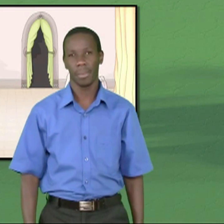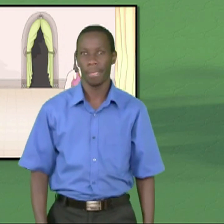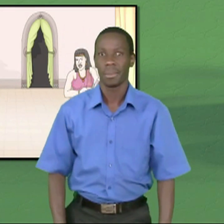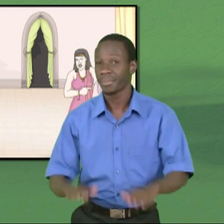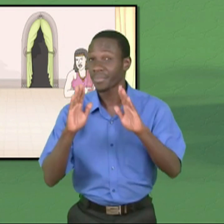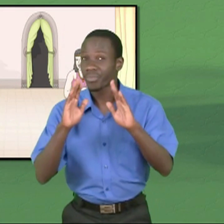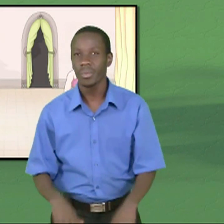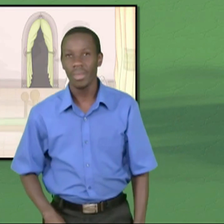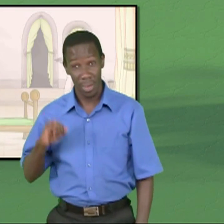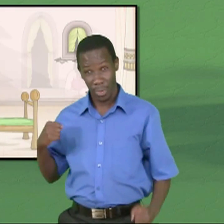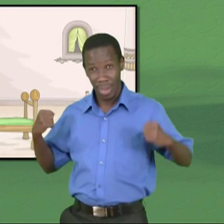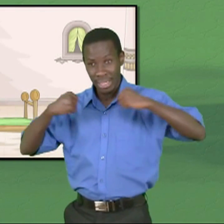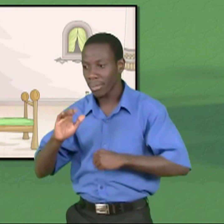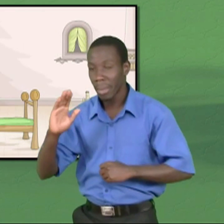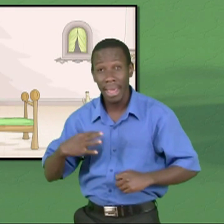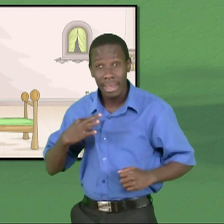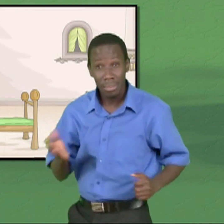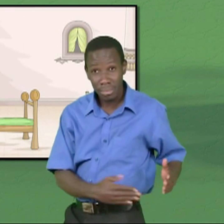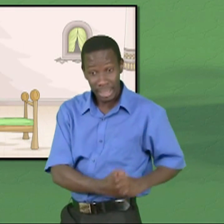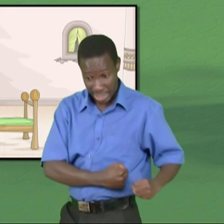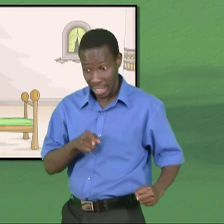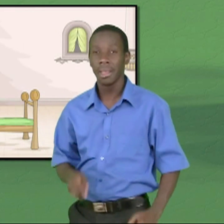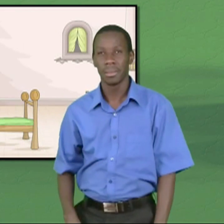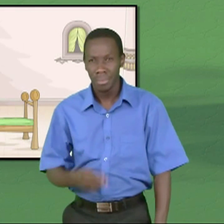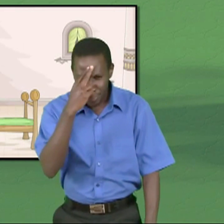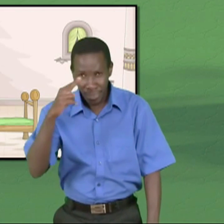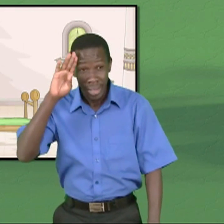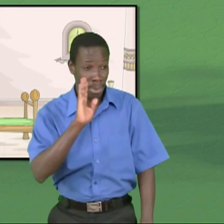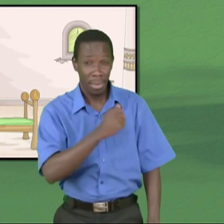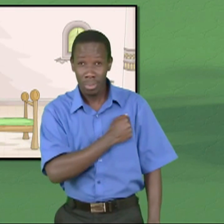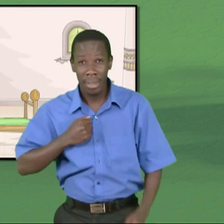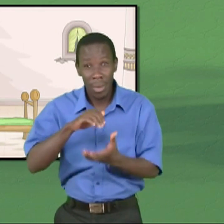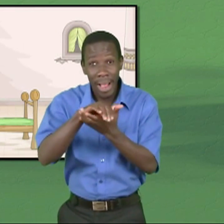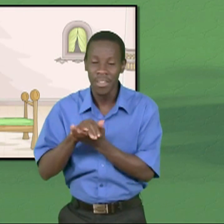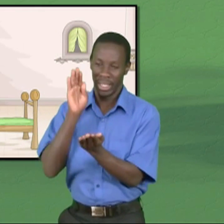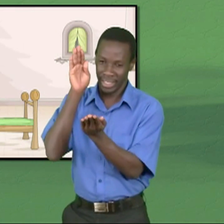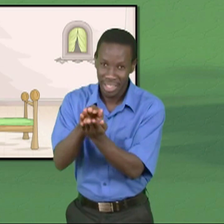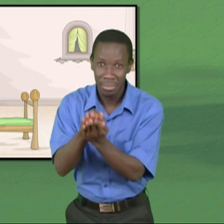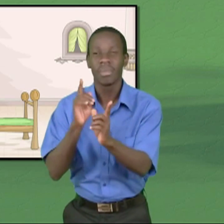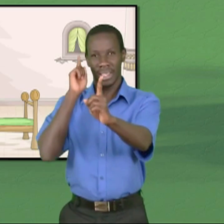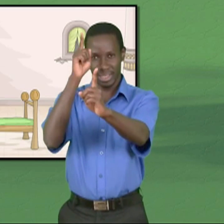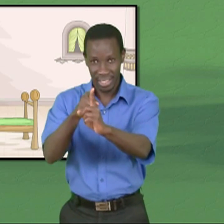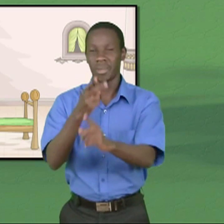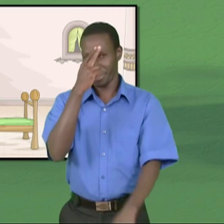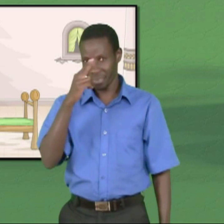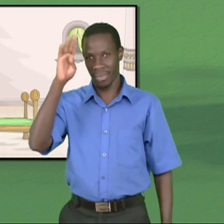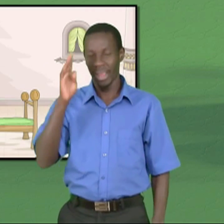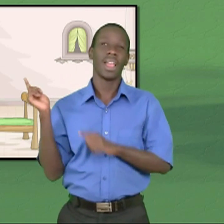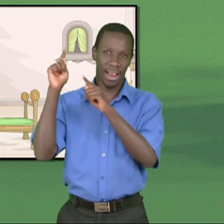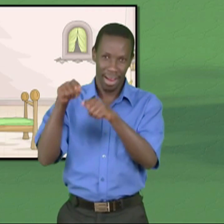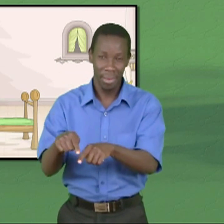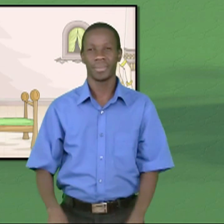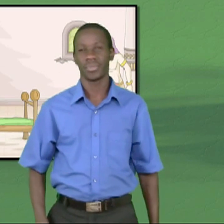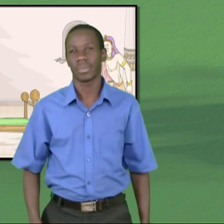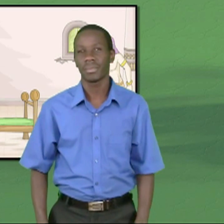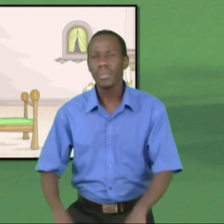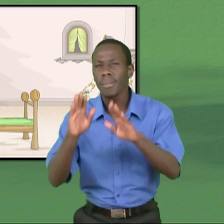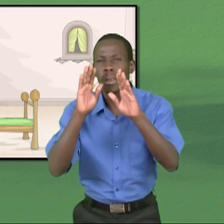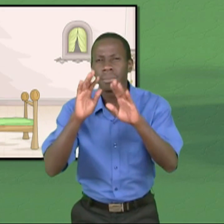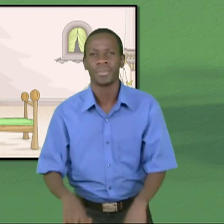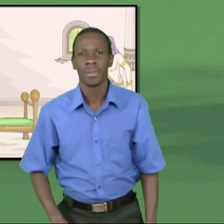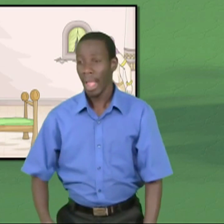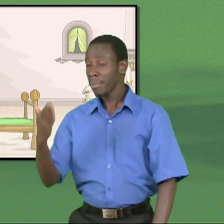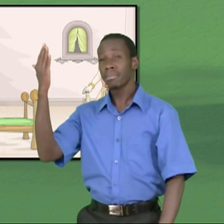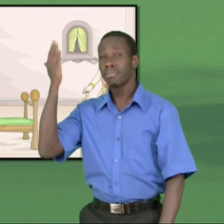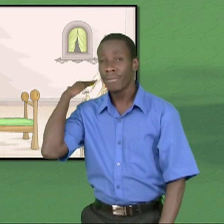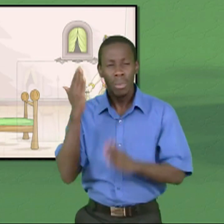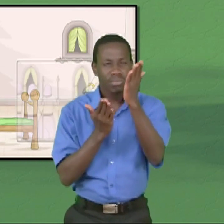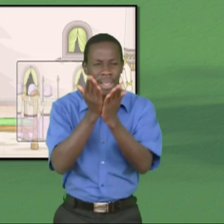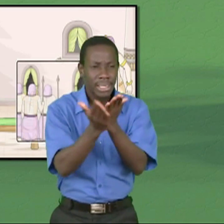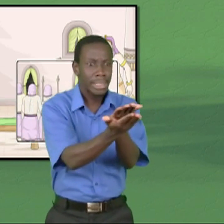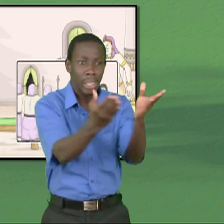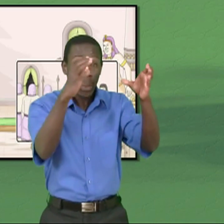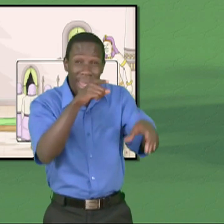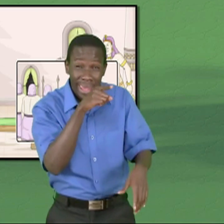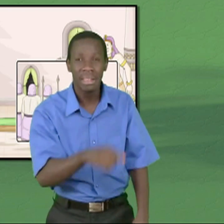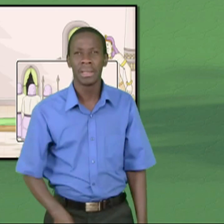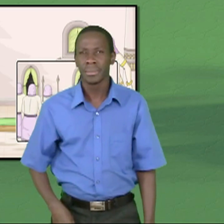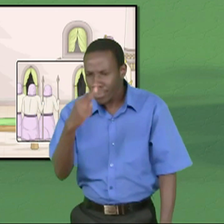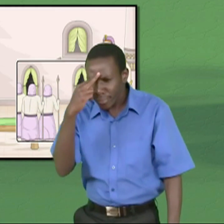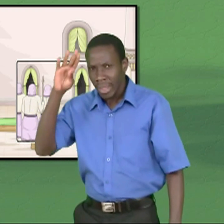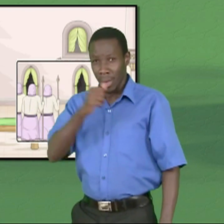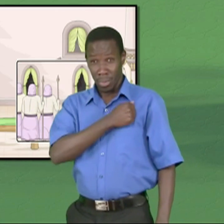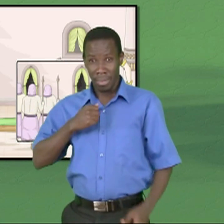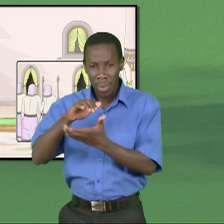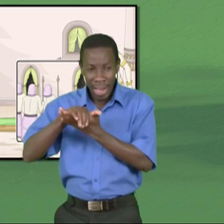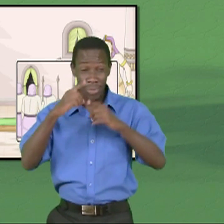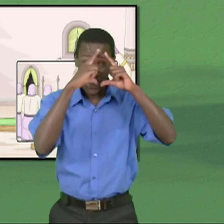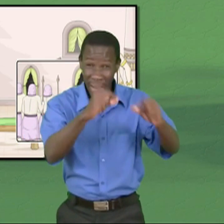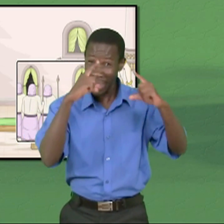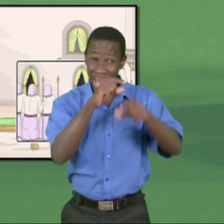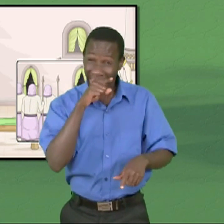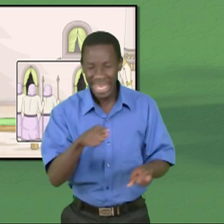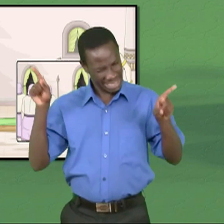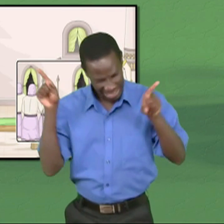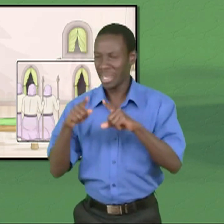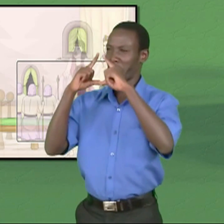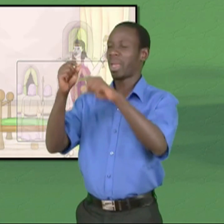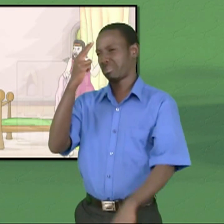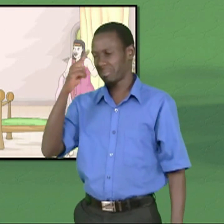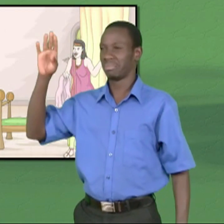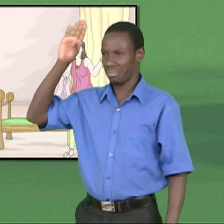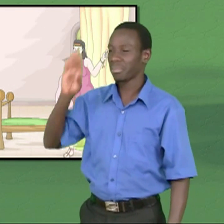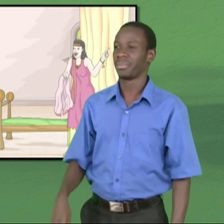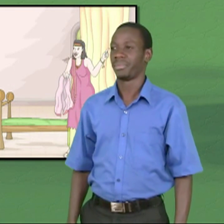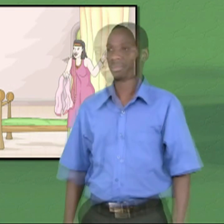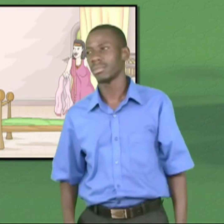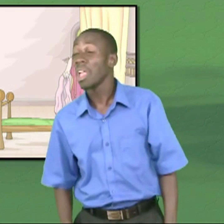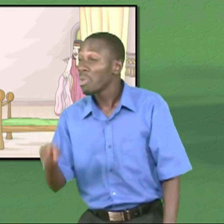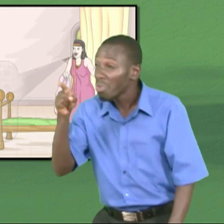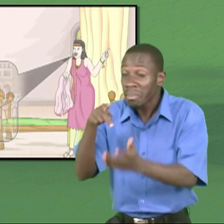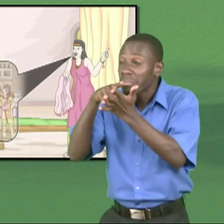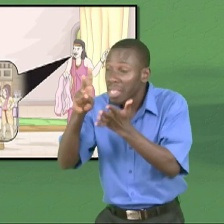So Potiphar’s wife kept Joseph’s cloak beside her until his master came home.